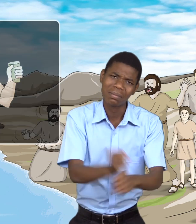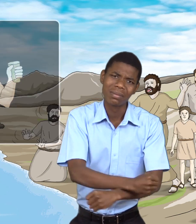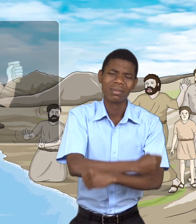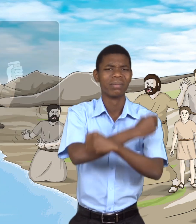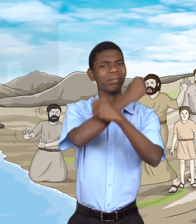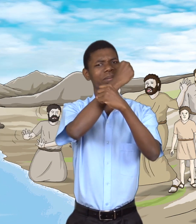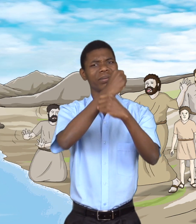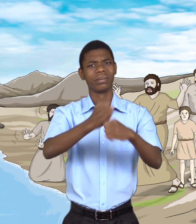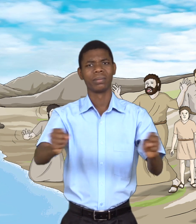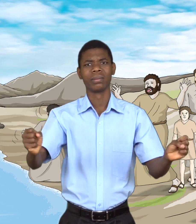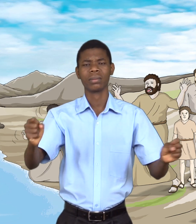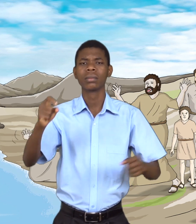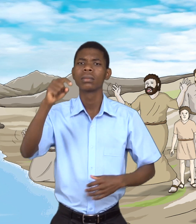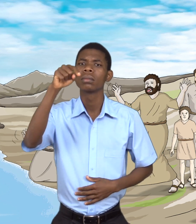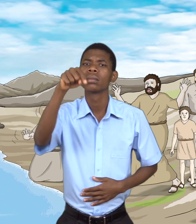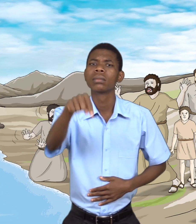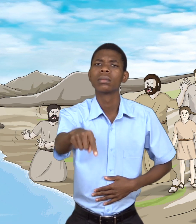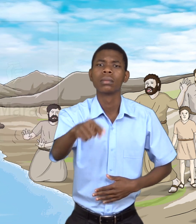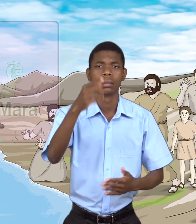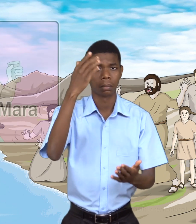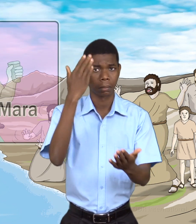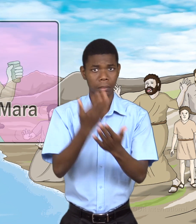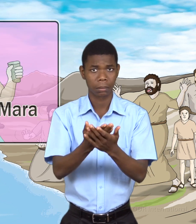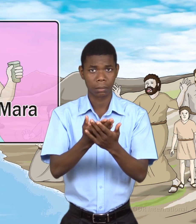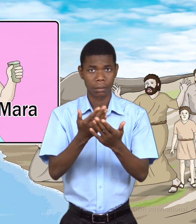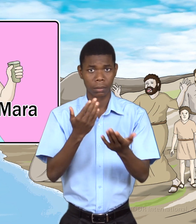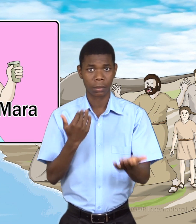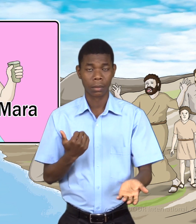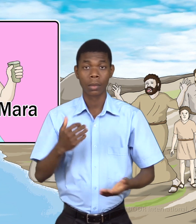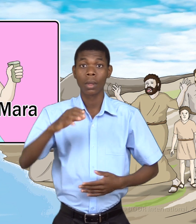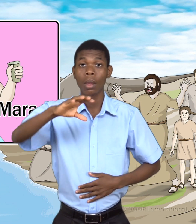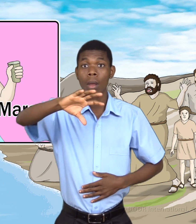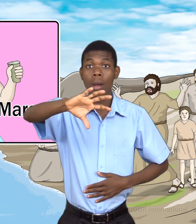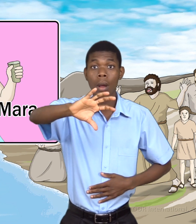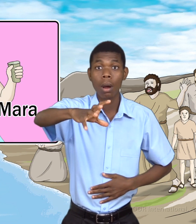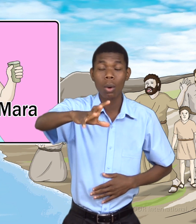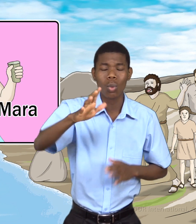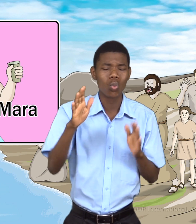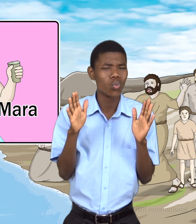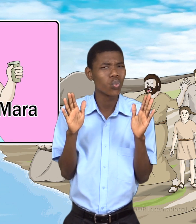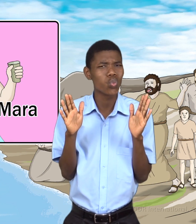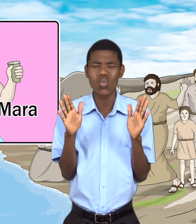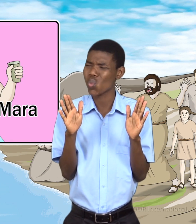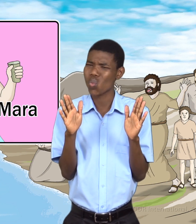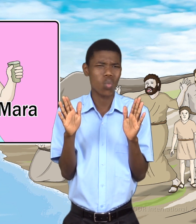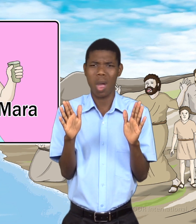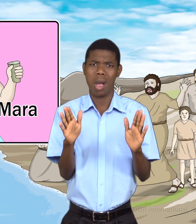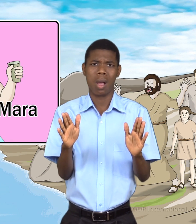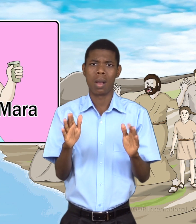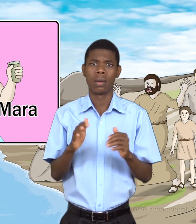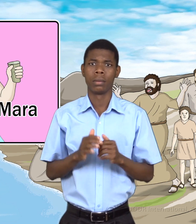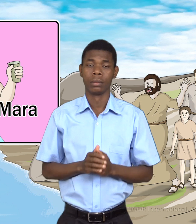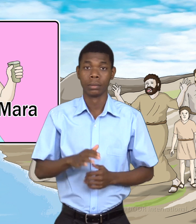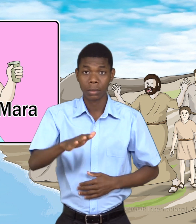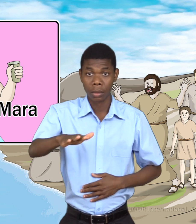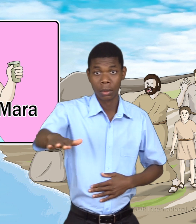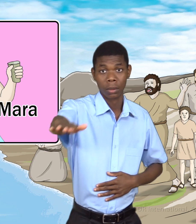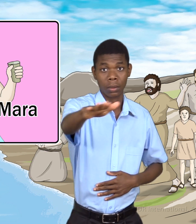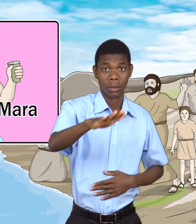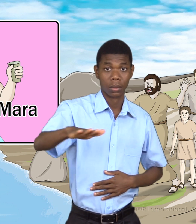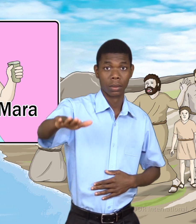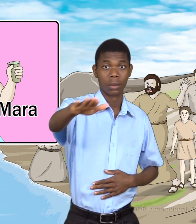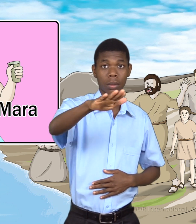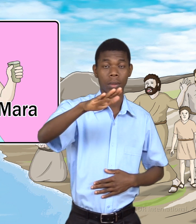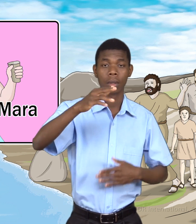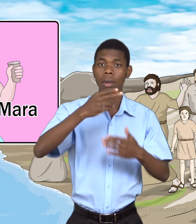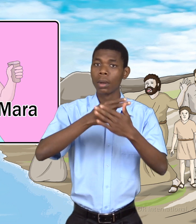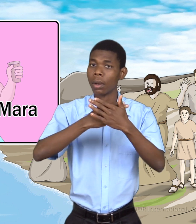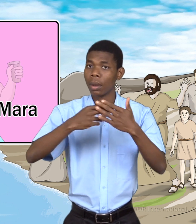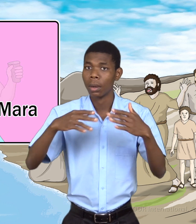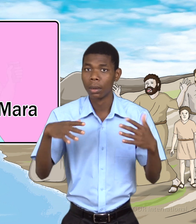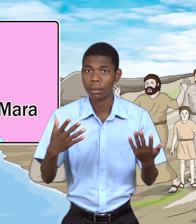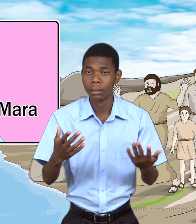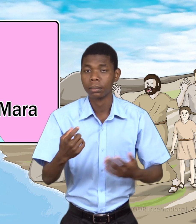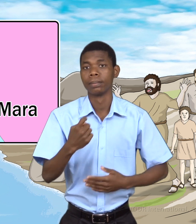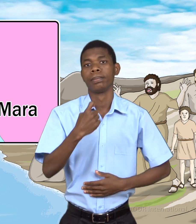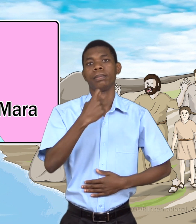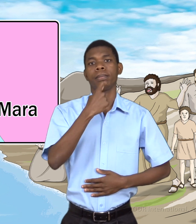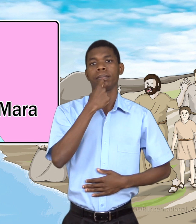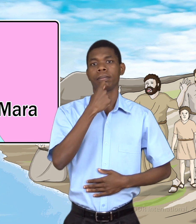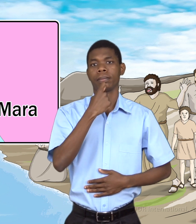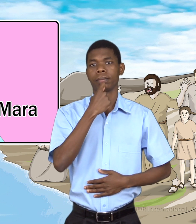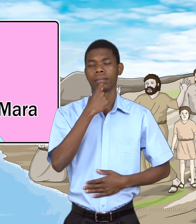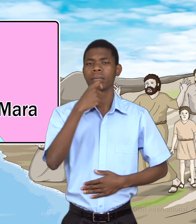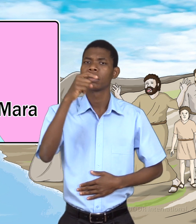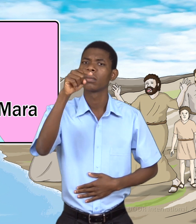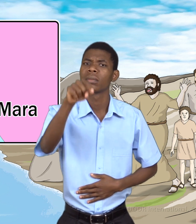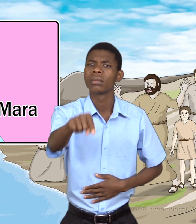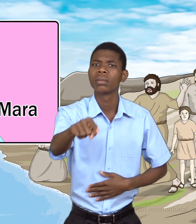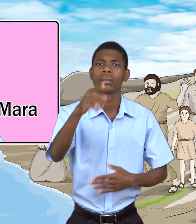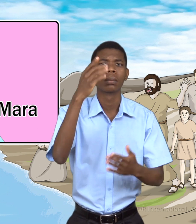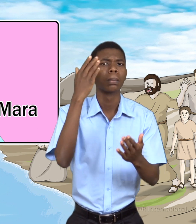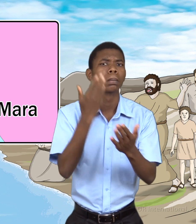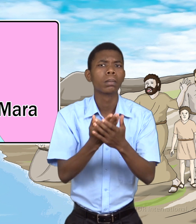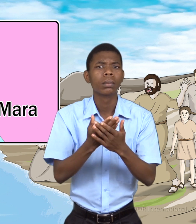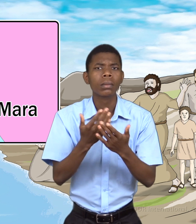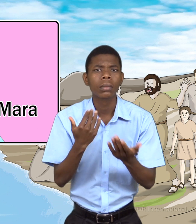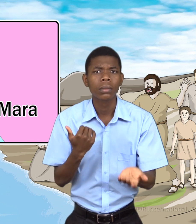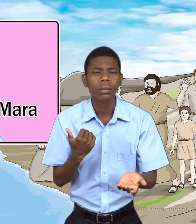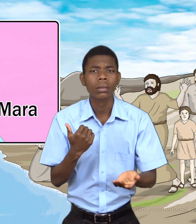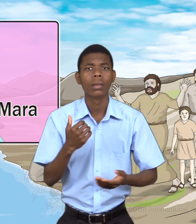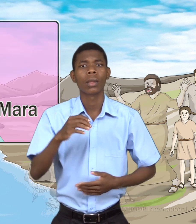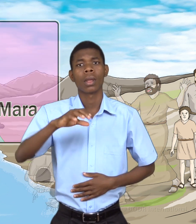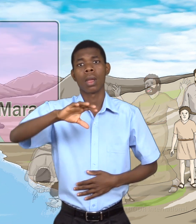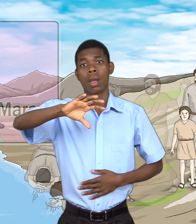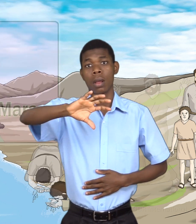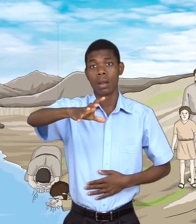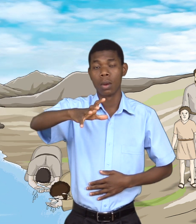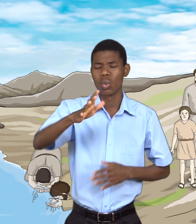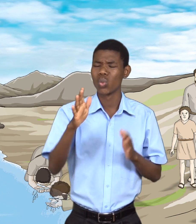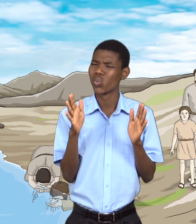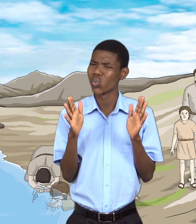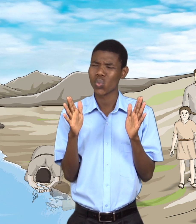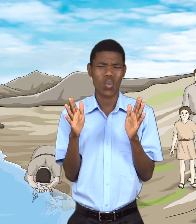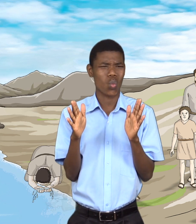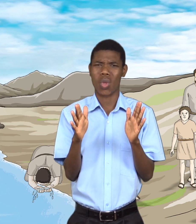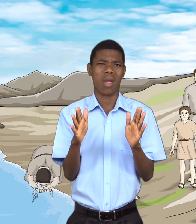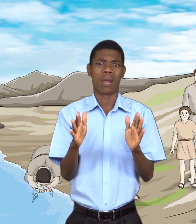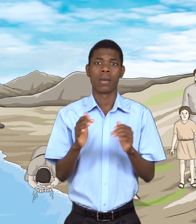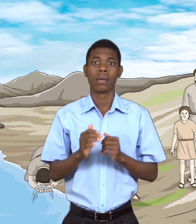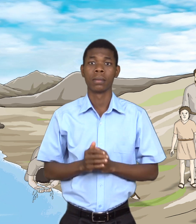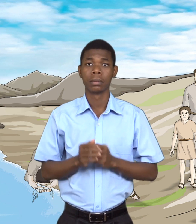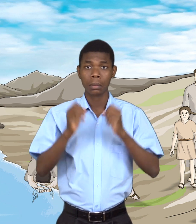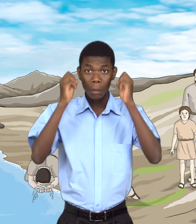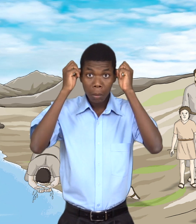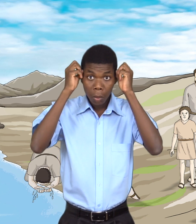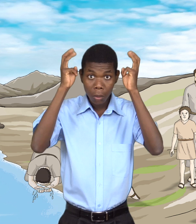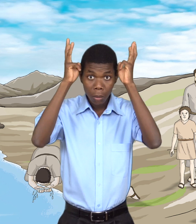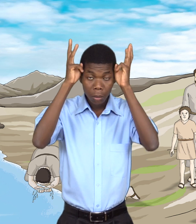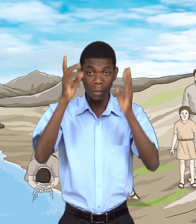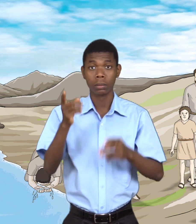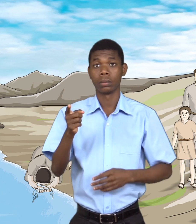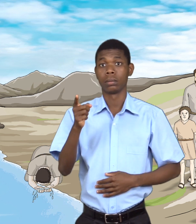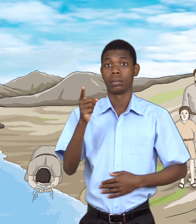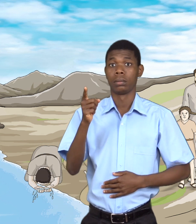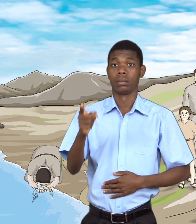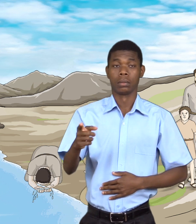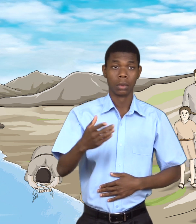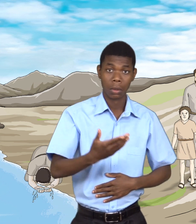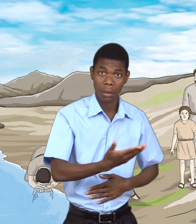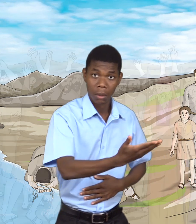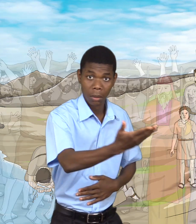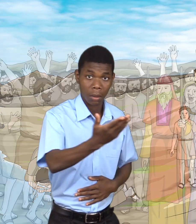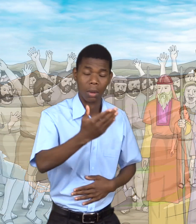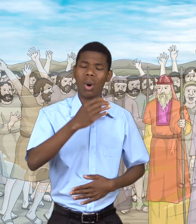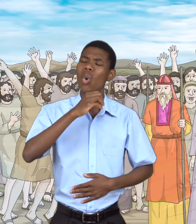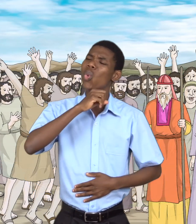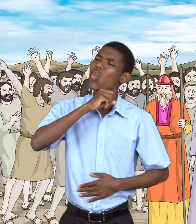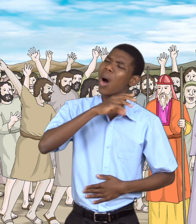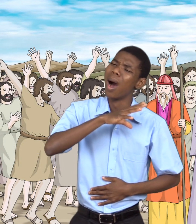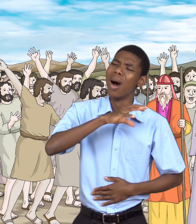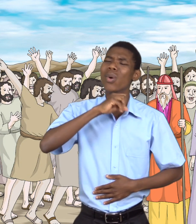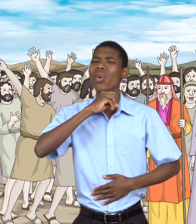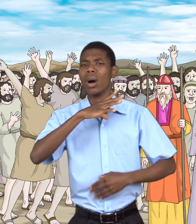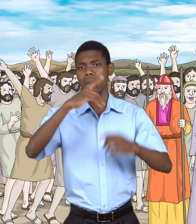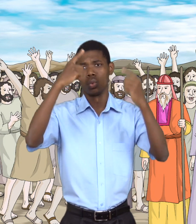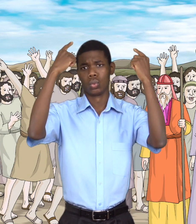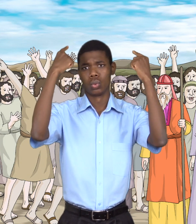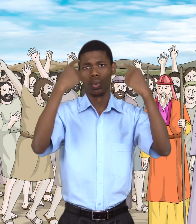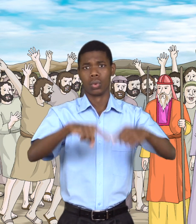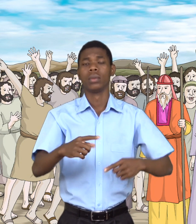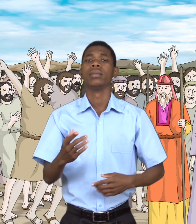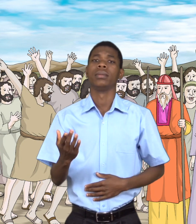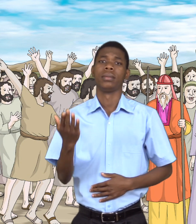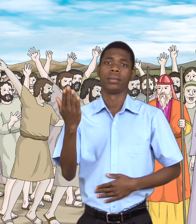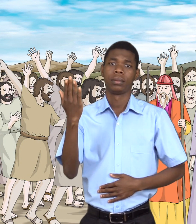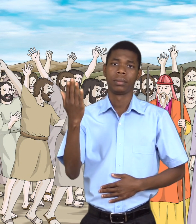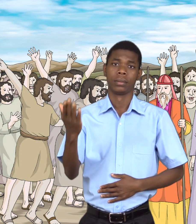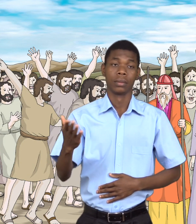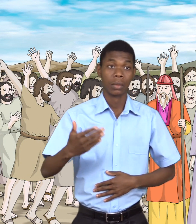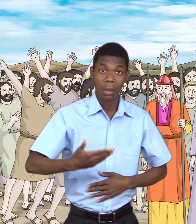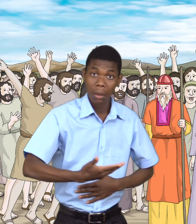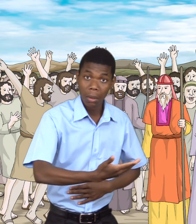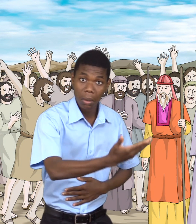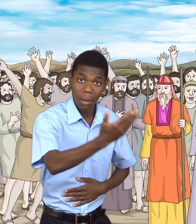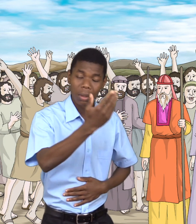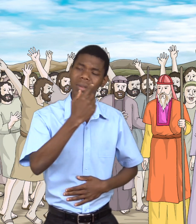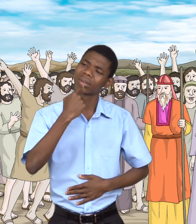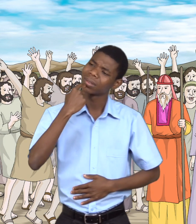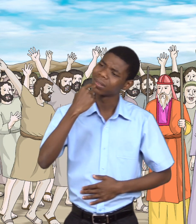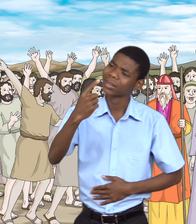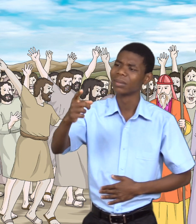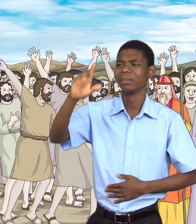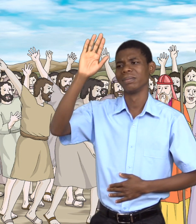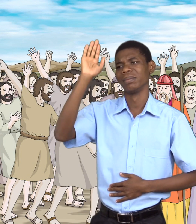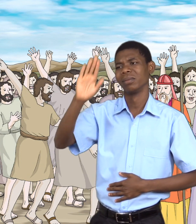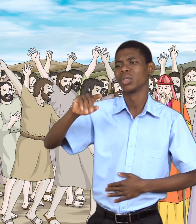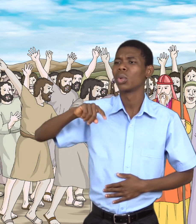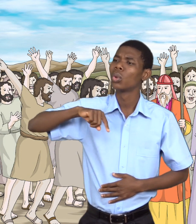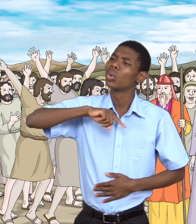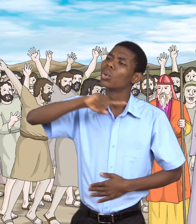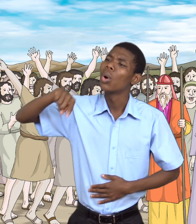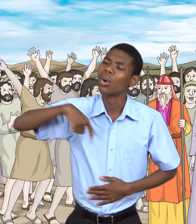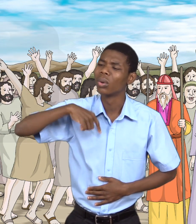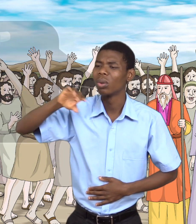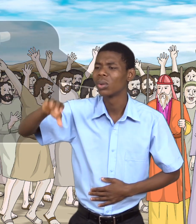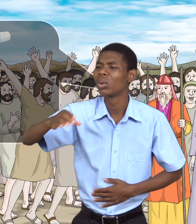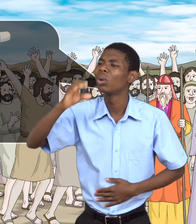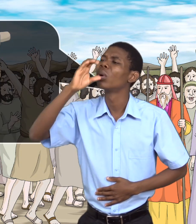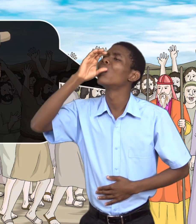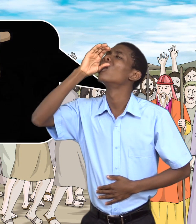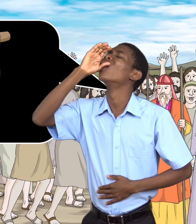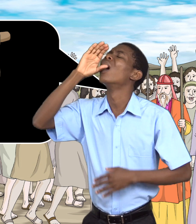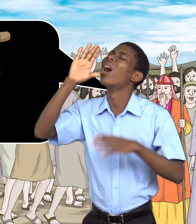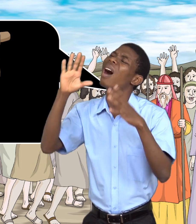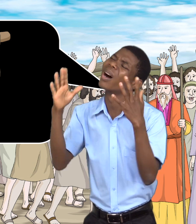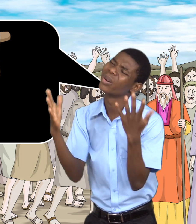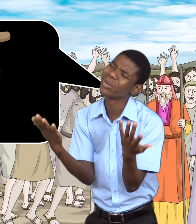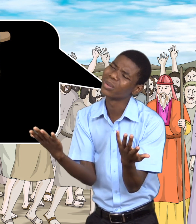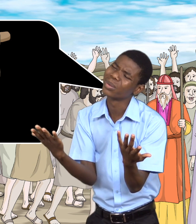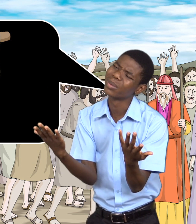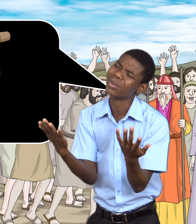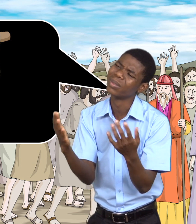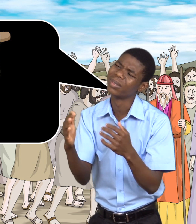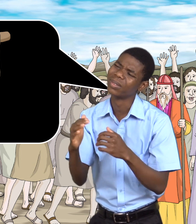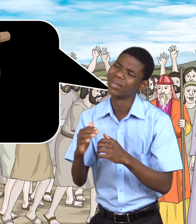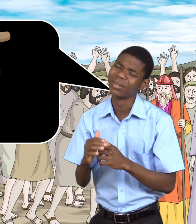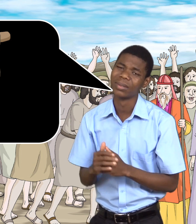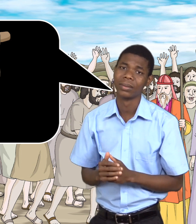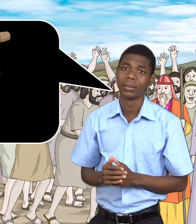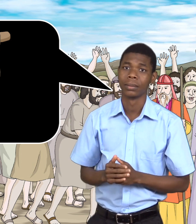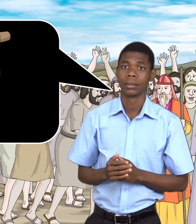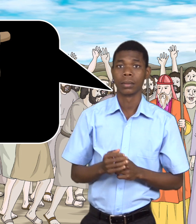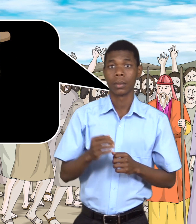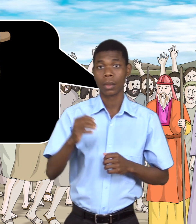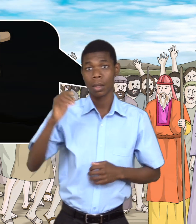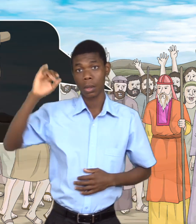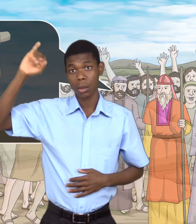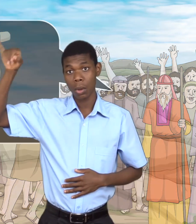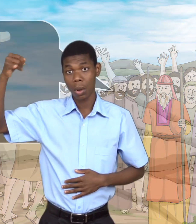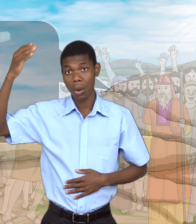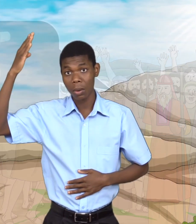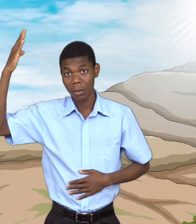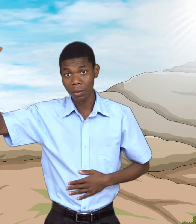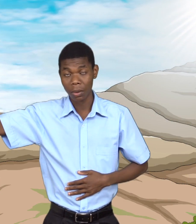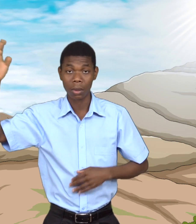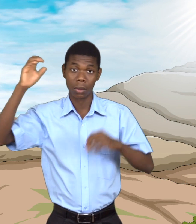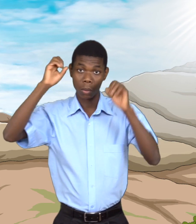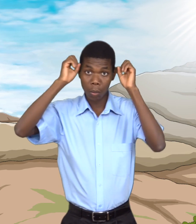(That is why it was named Marah.) So the people grumbled against Moses, saying, “What are we to drink?”